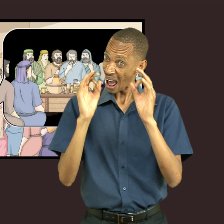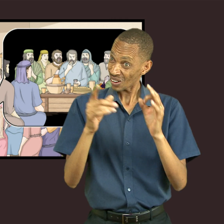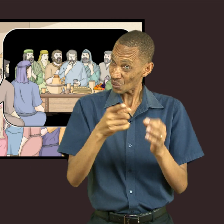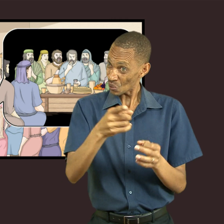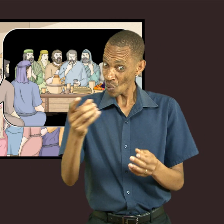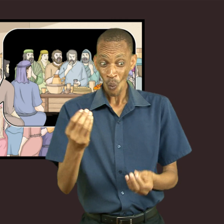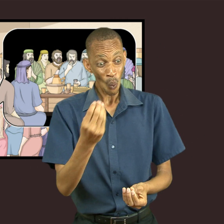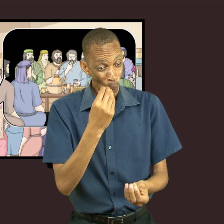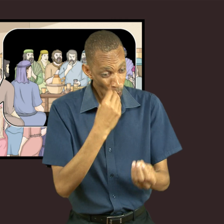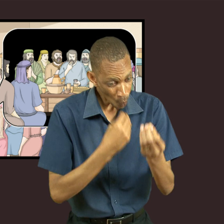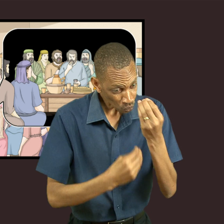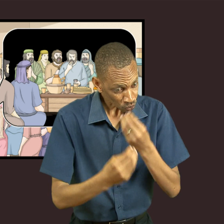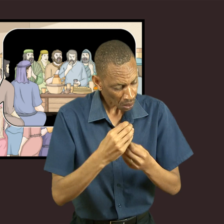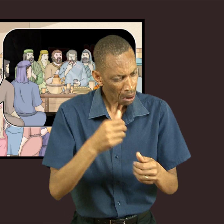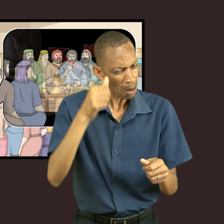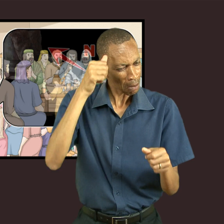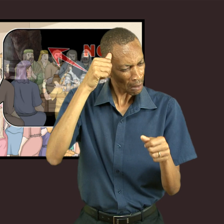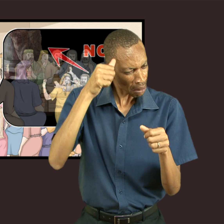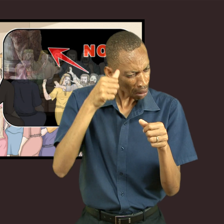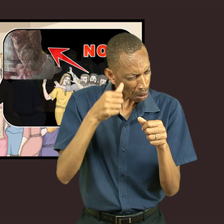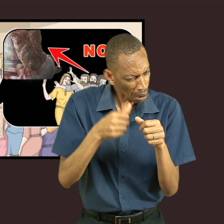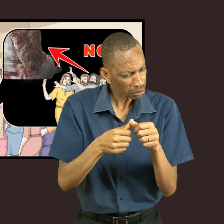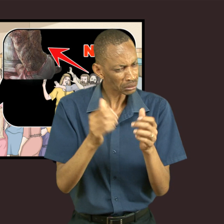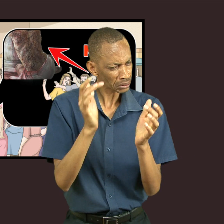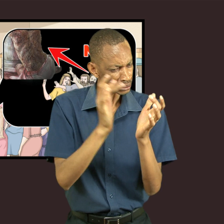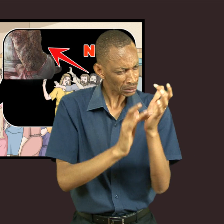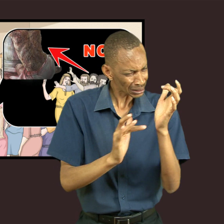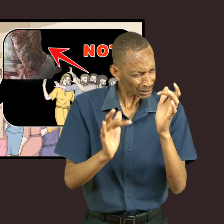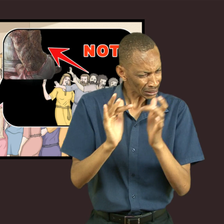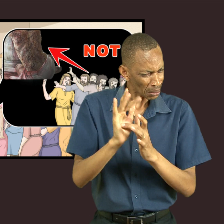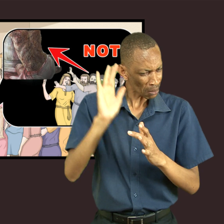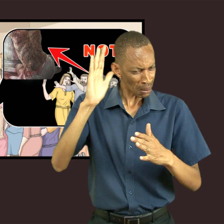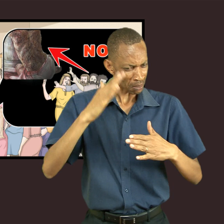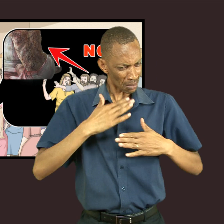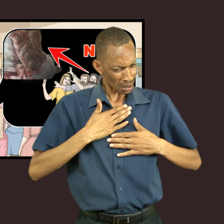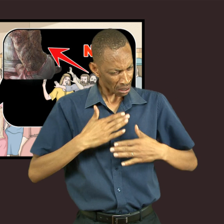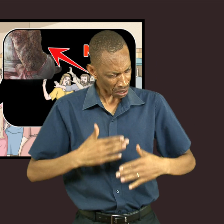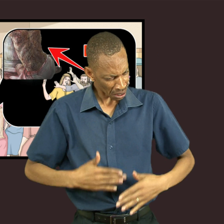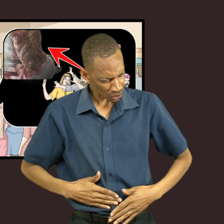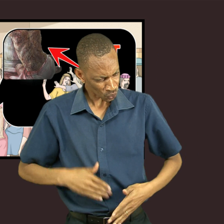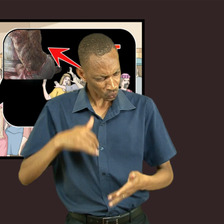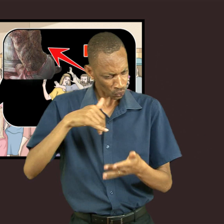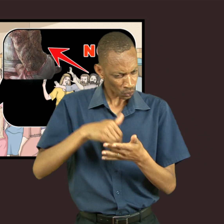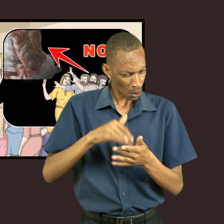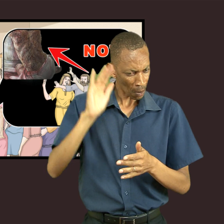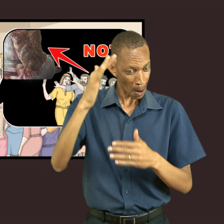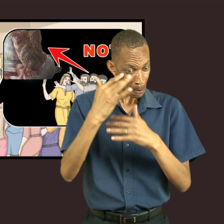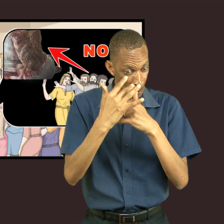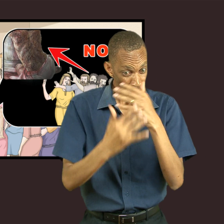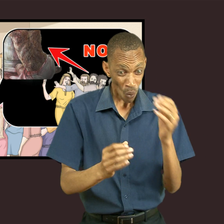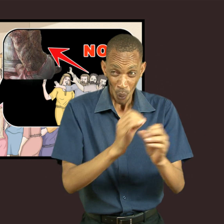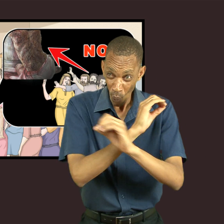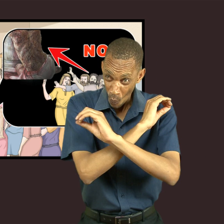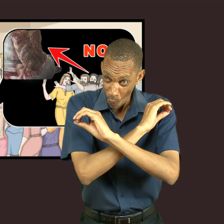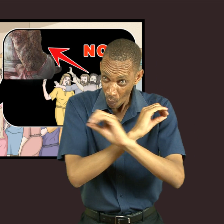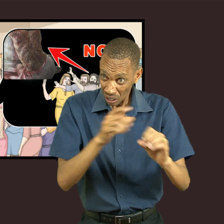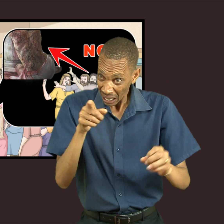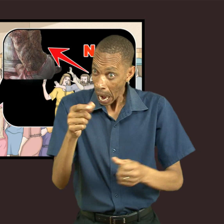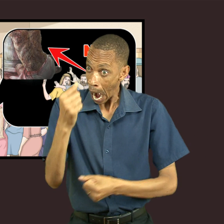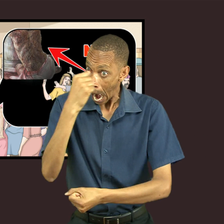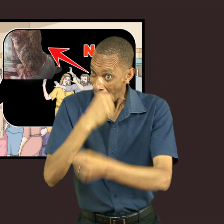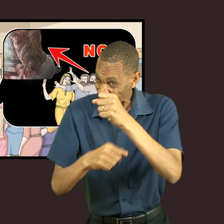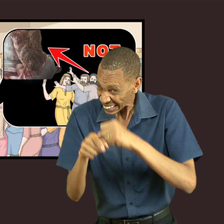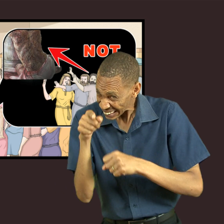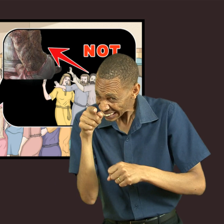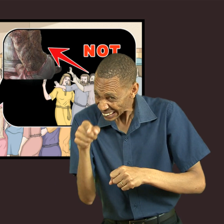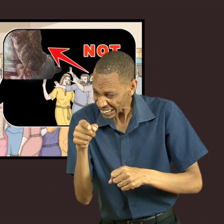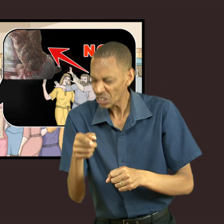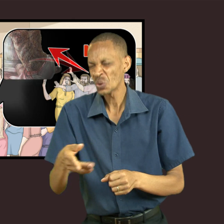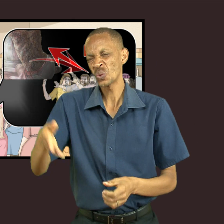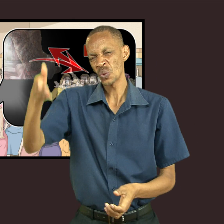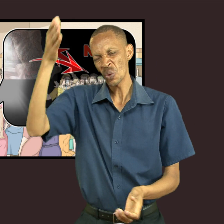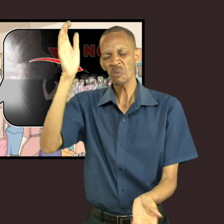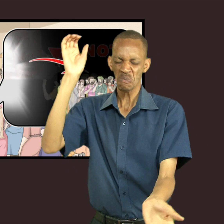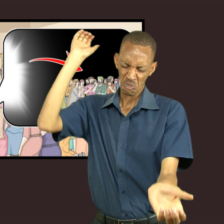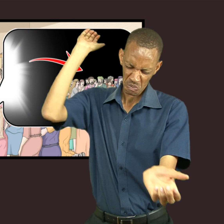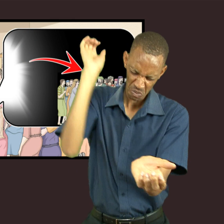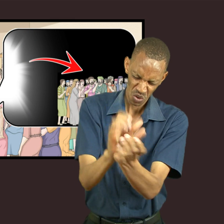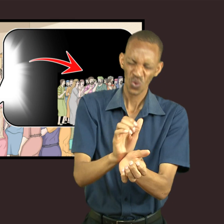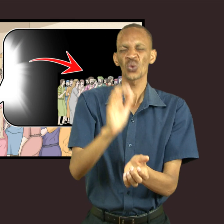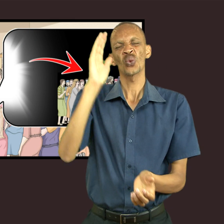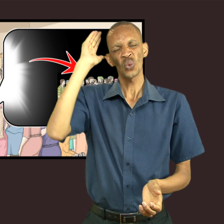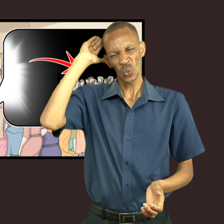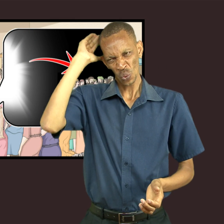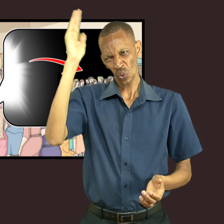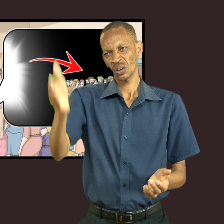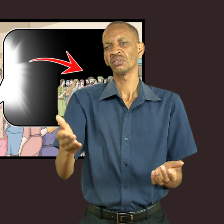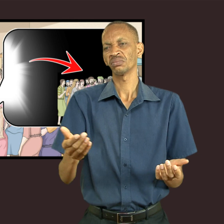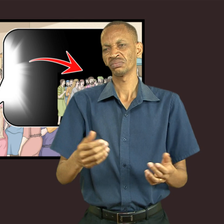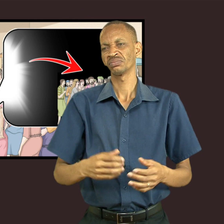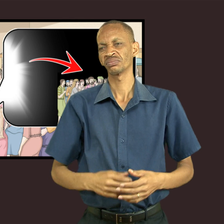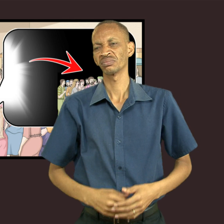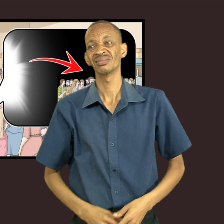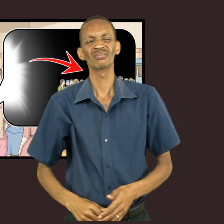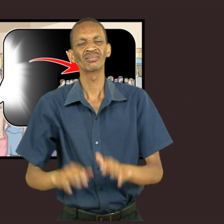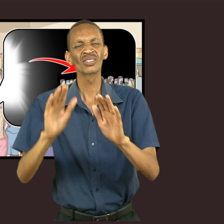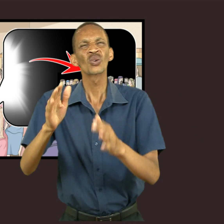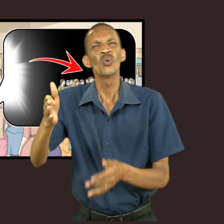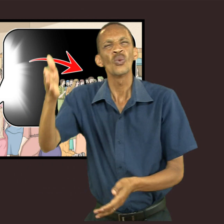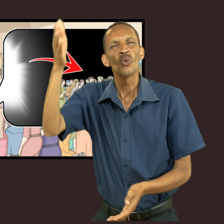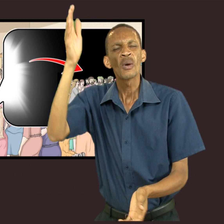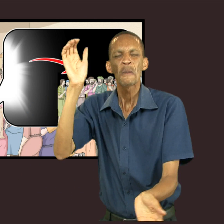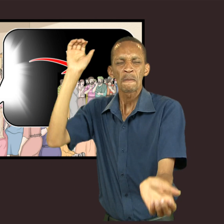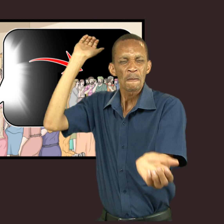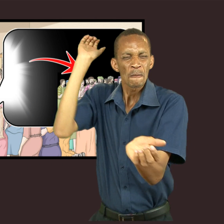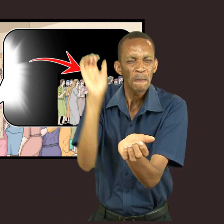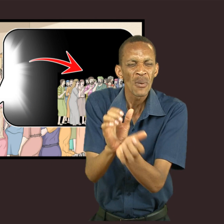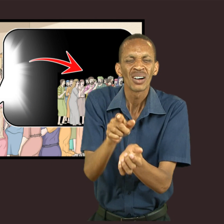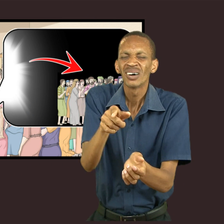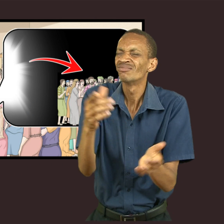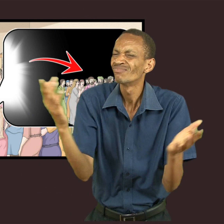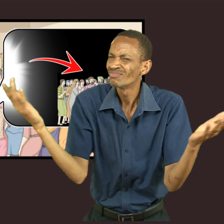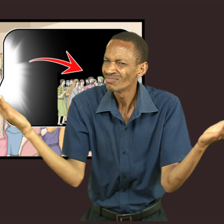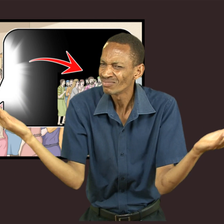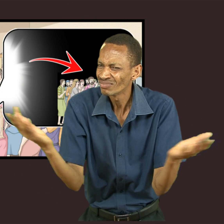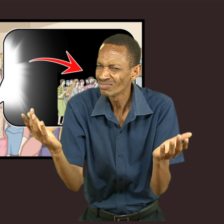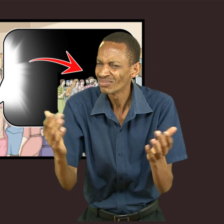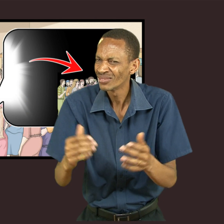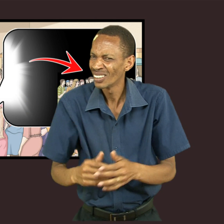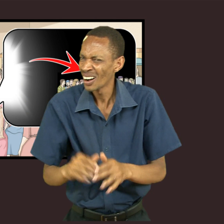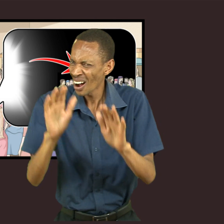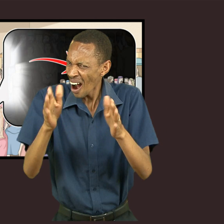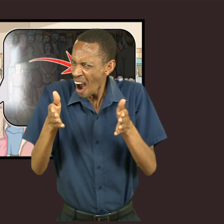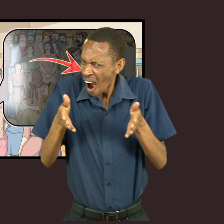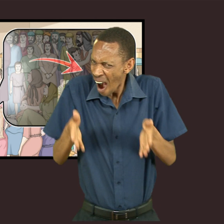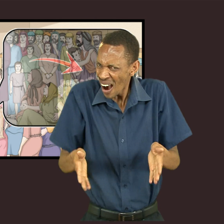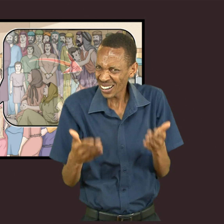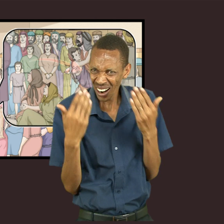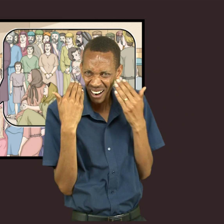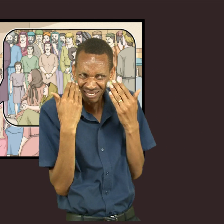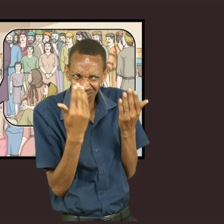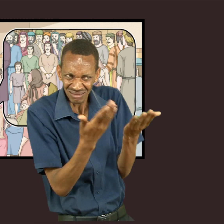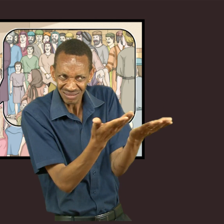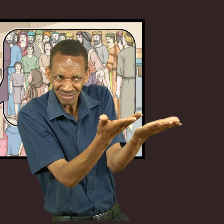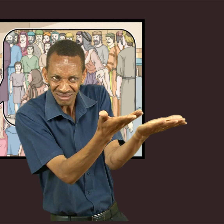For anyone who eats and drinks without recognizing the body eats and drinks judgment on himself.